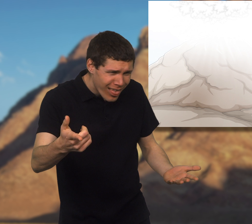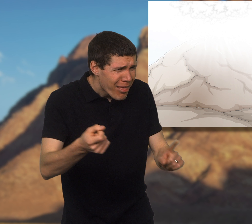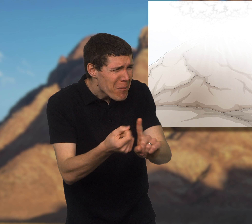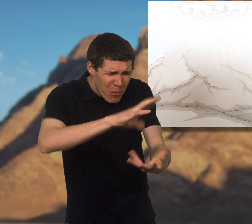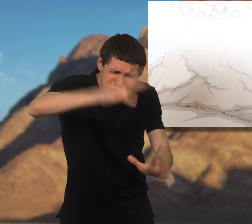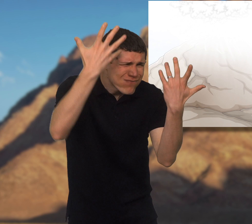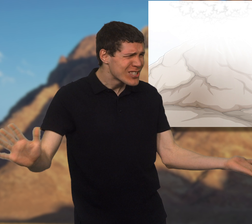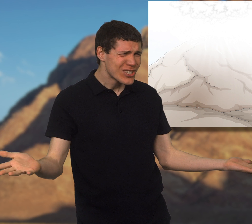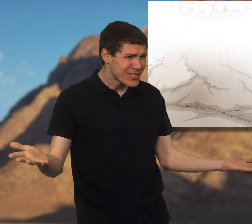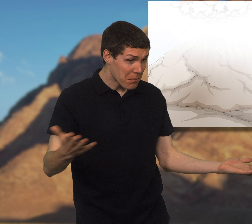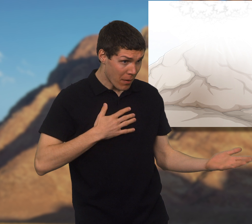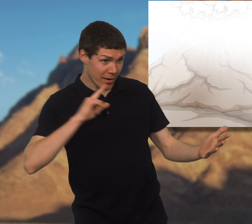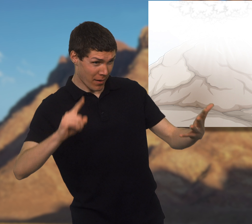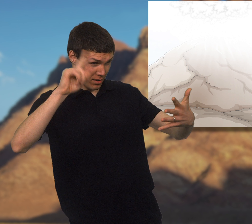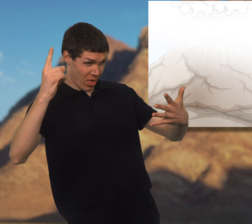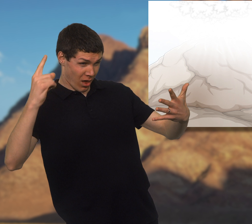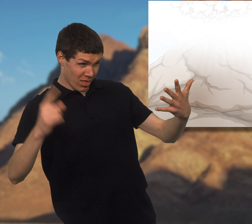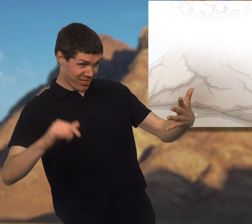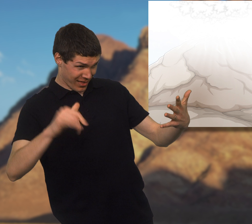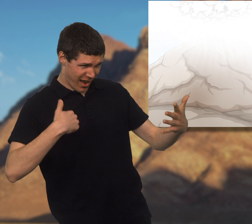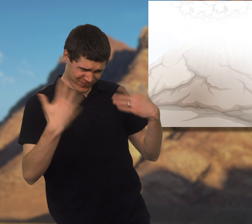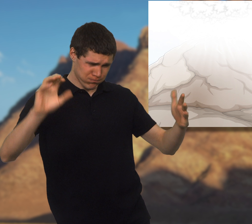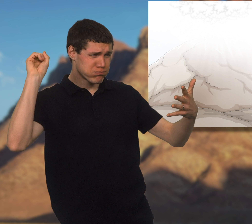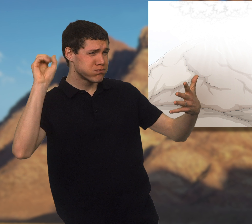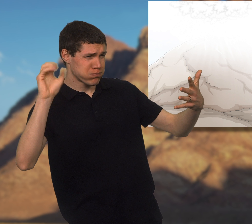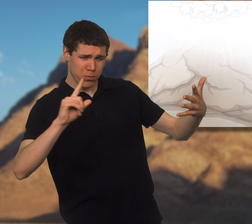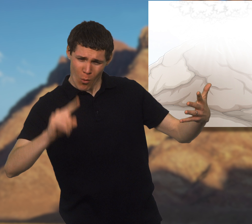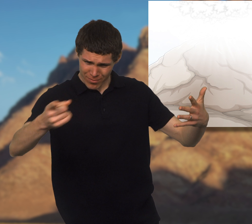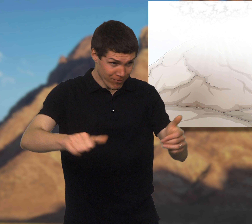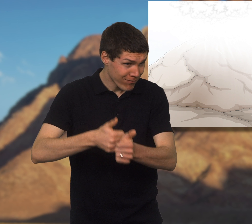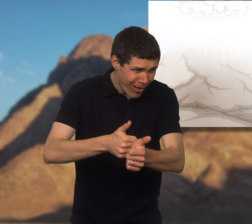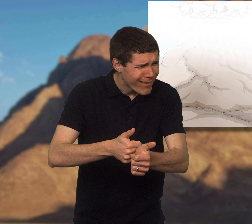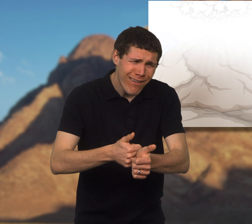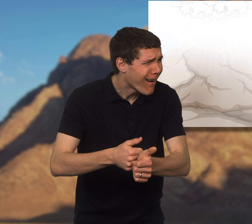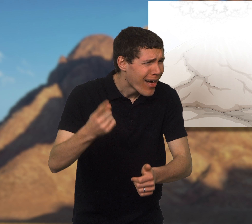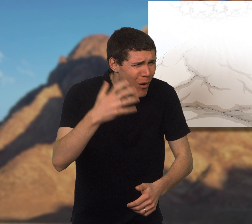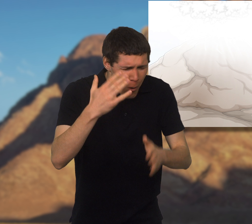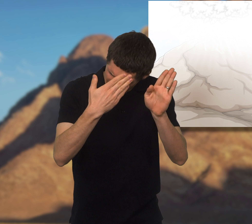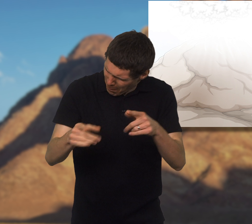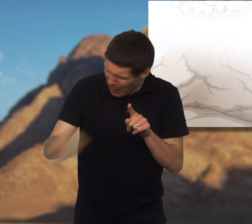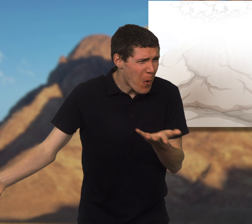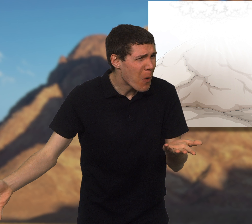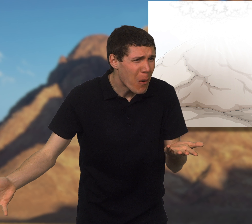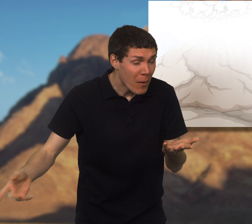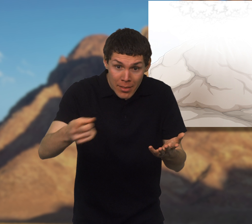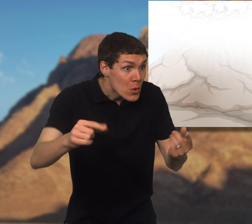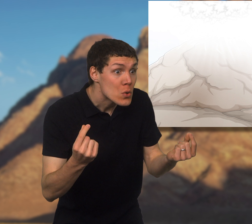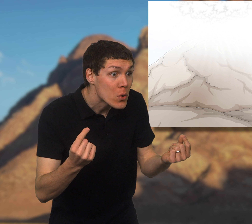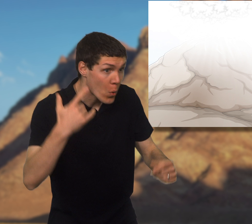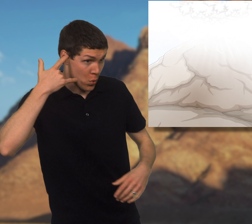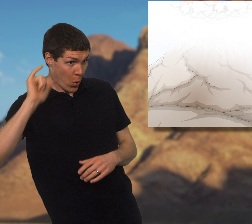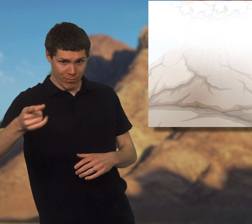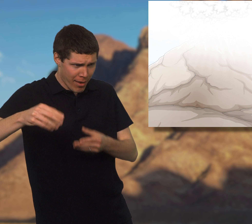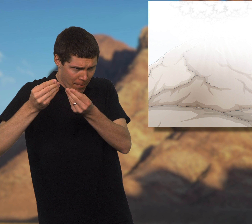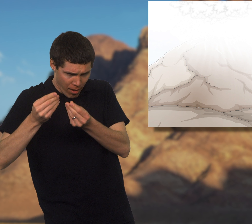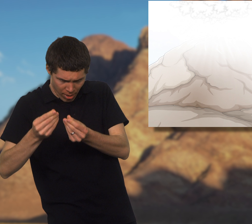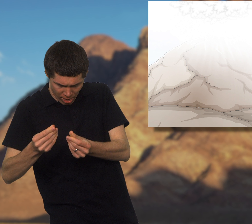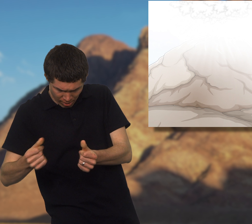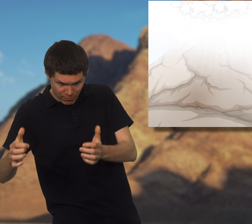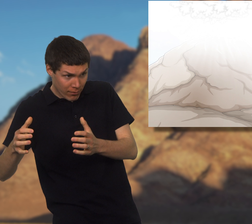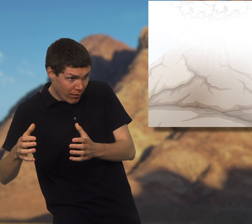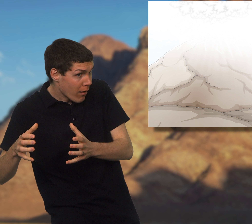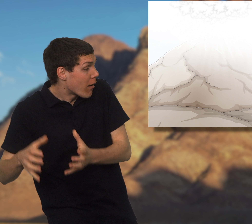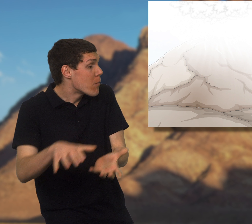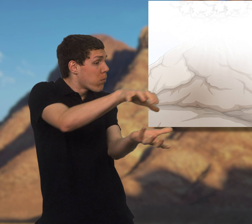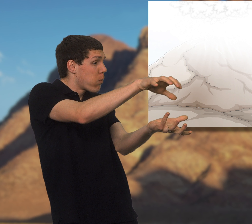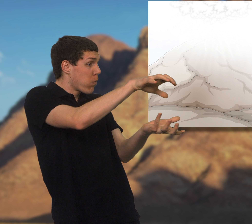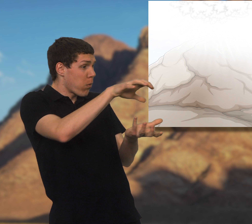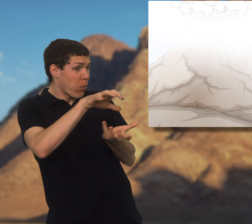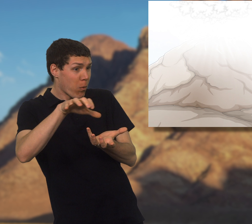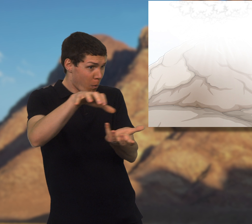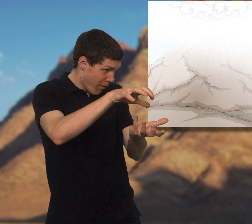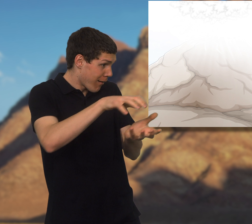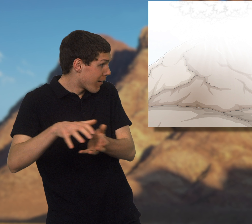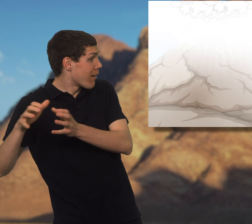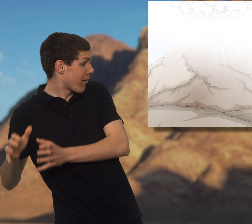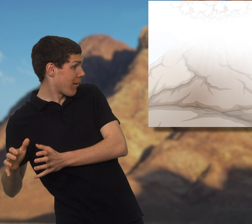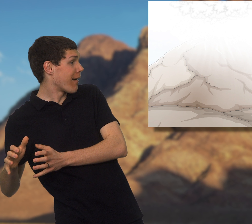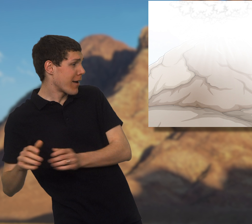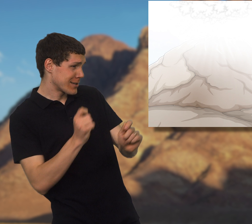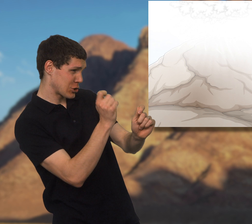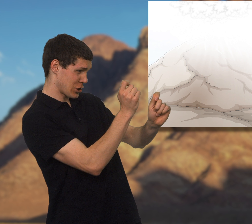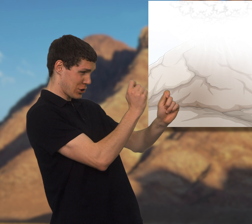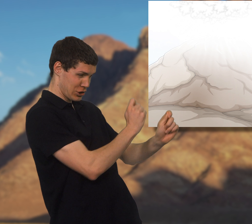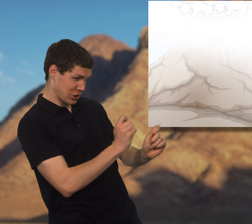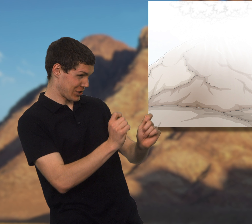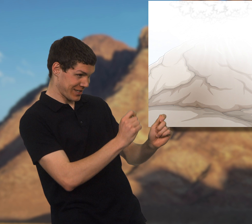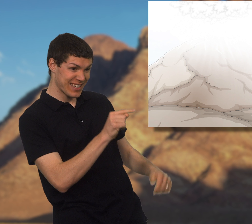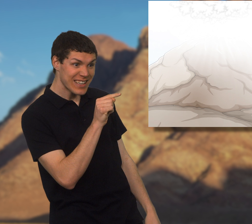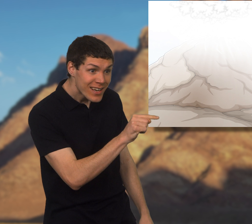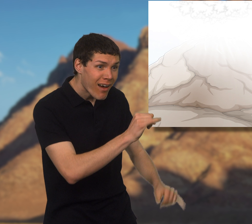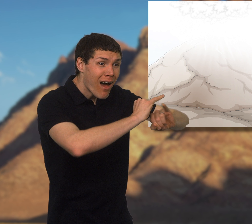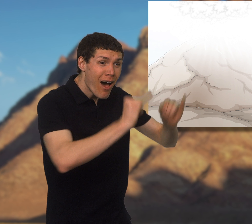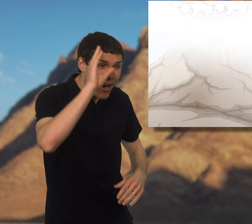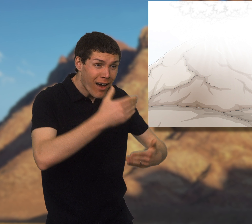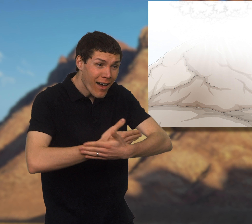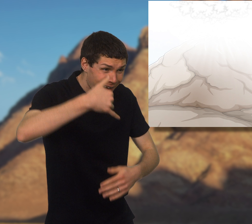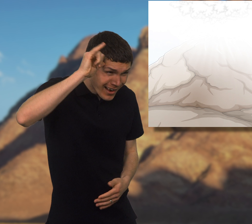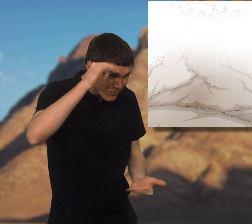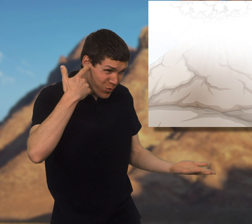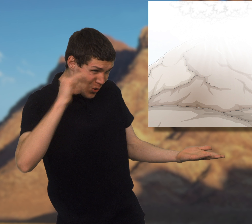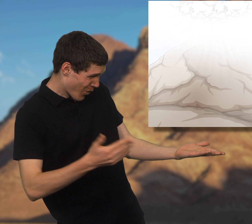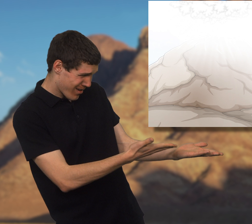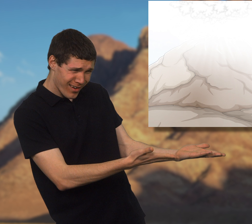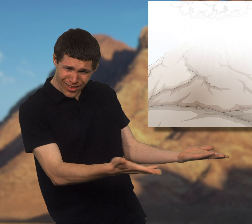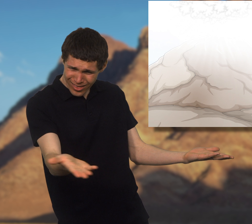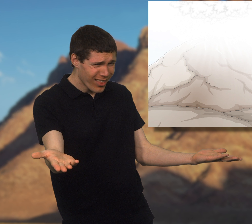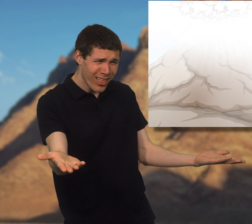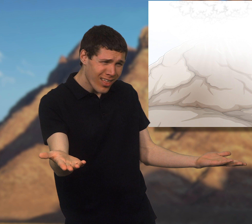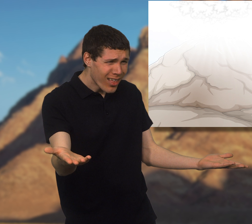How quickly they have turned aside from the way that I commanded them! They have made for themselves a molten calf and have bowed down to it.